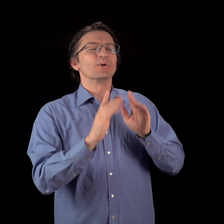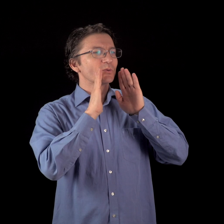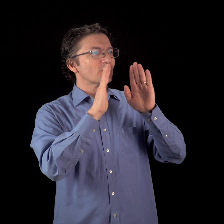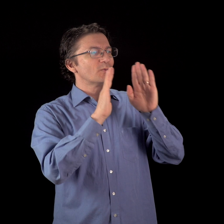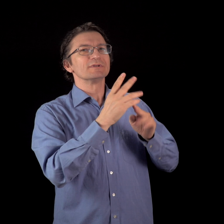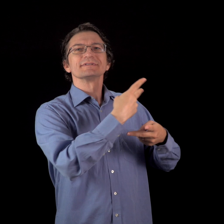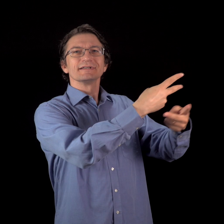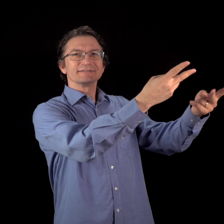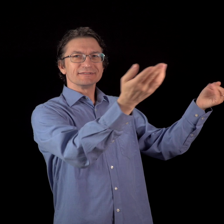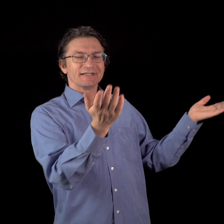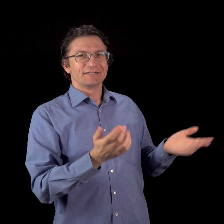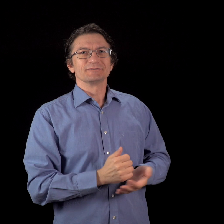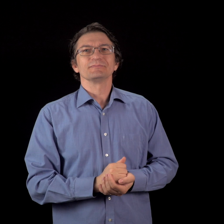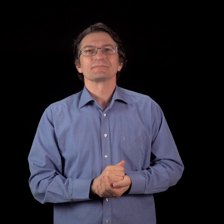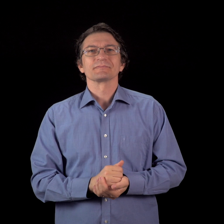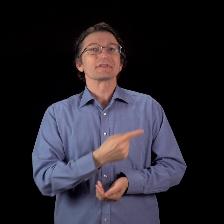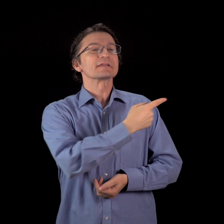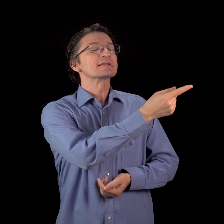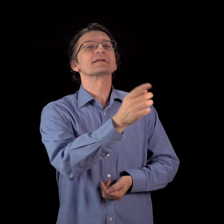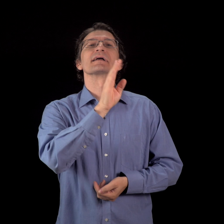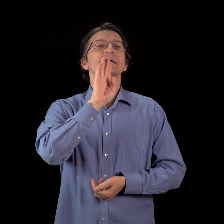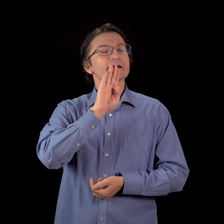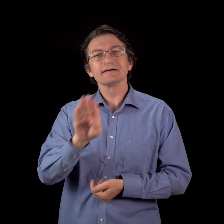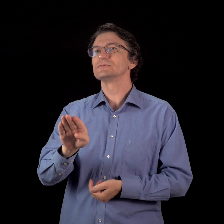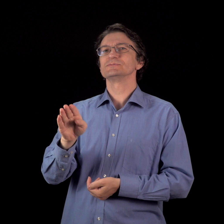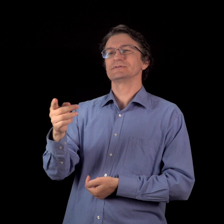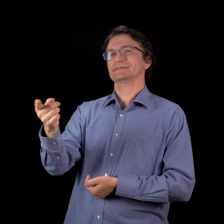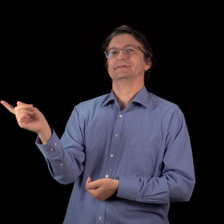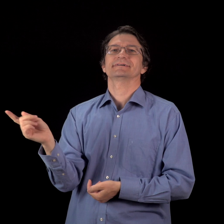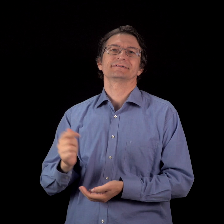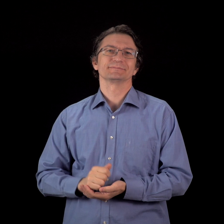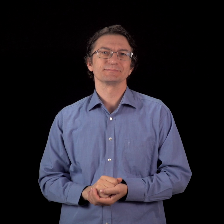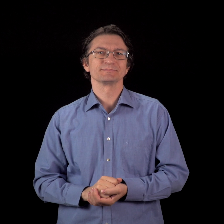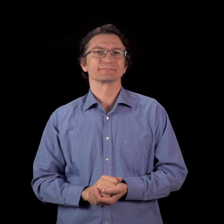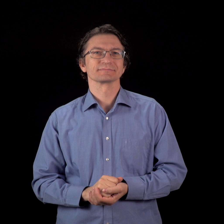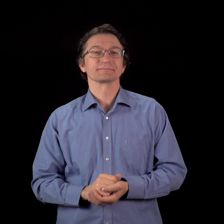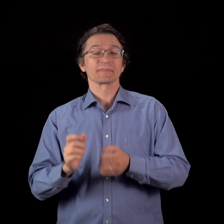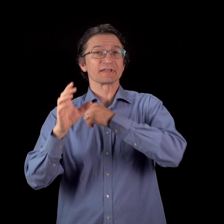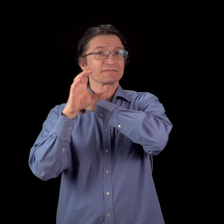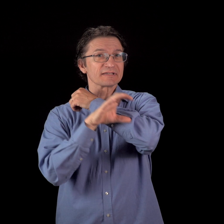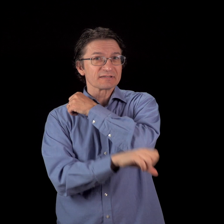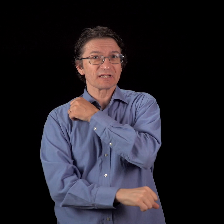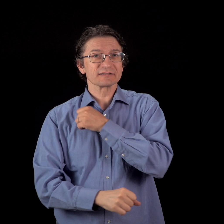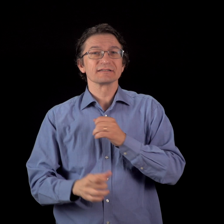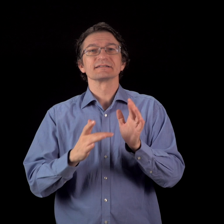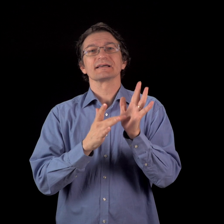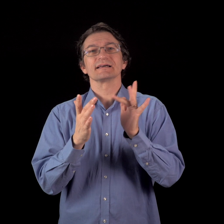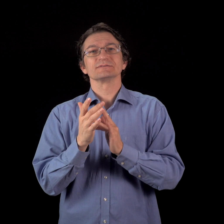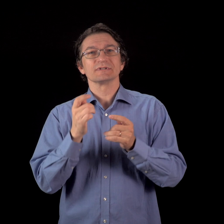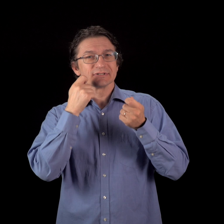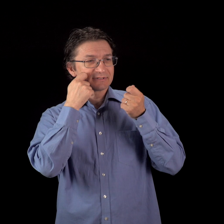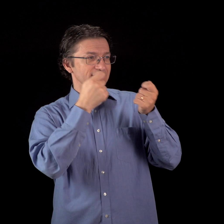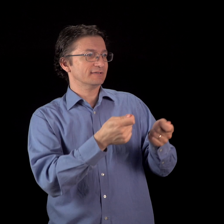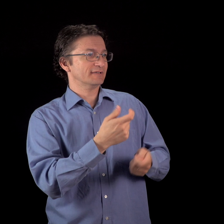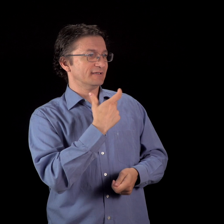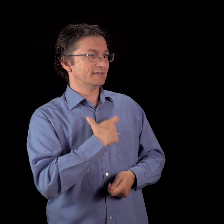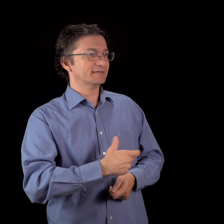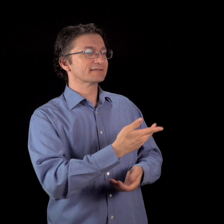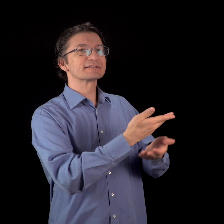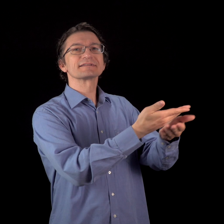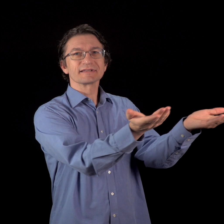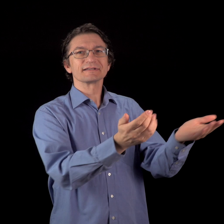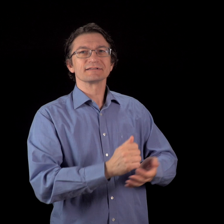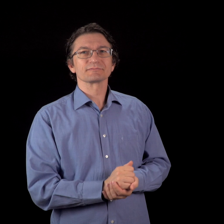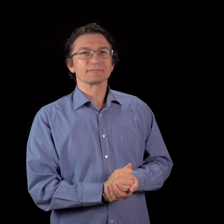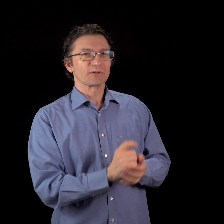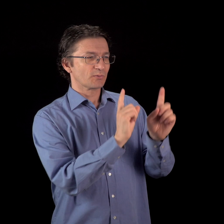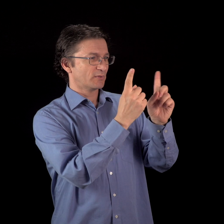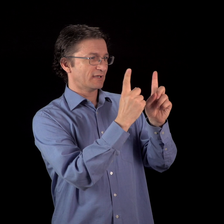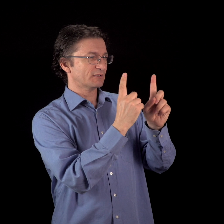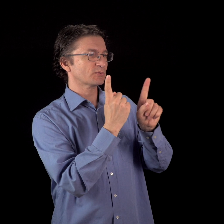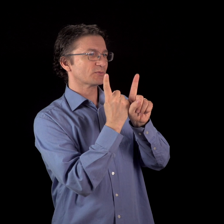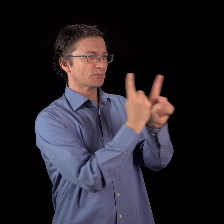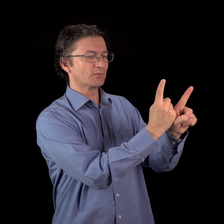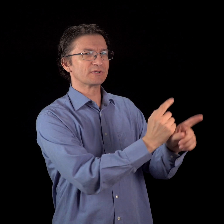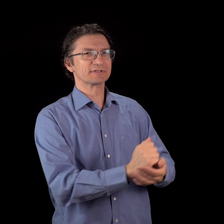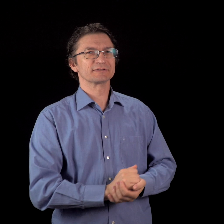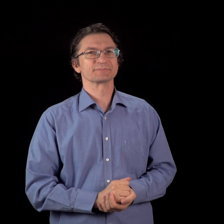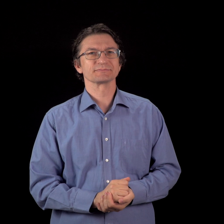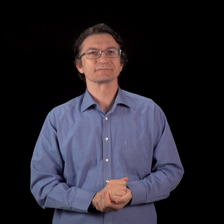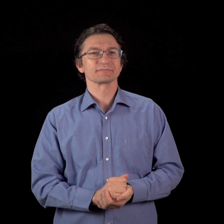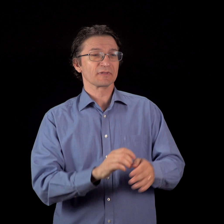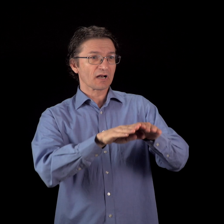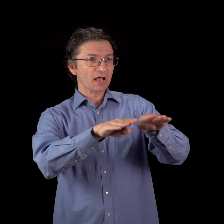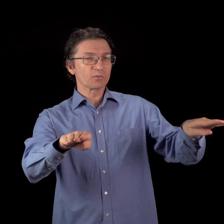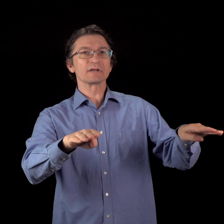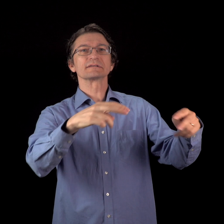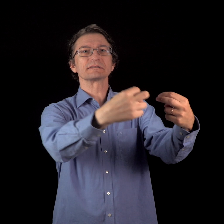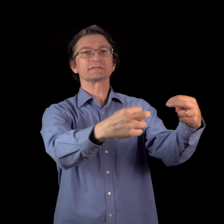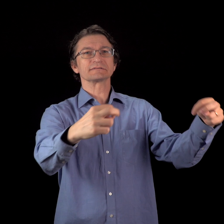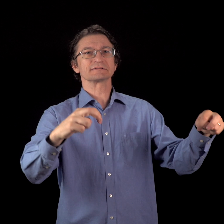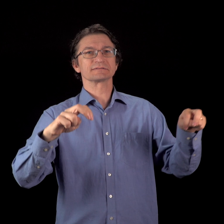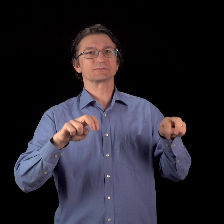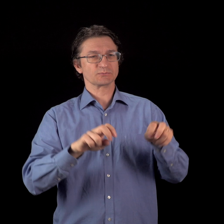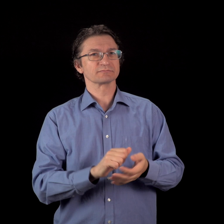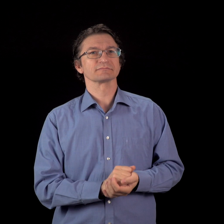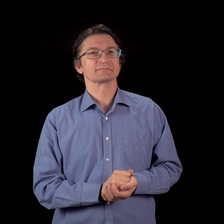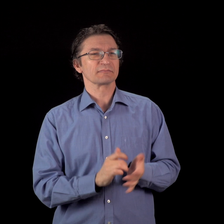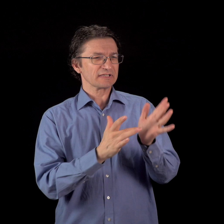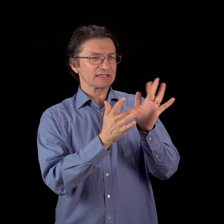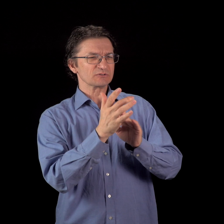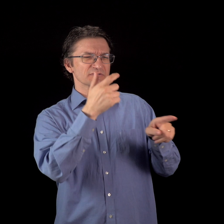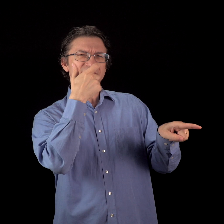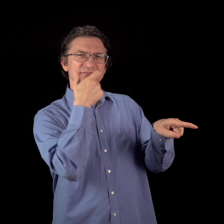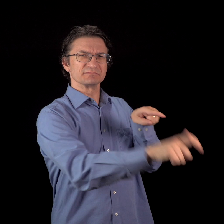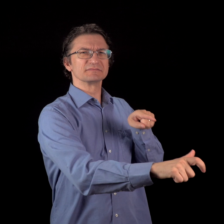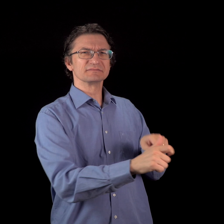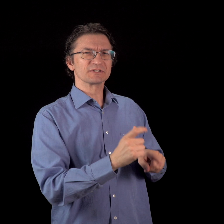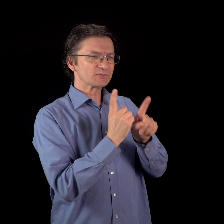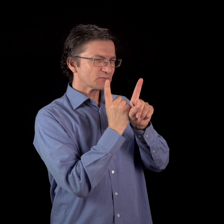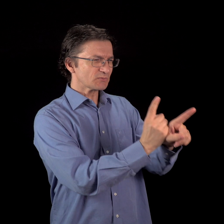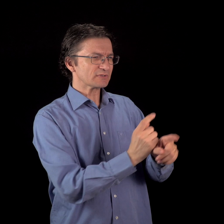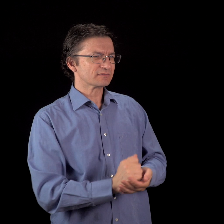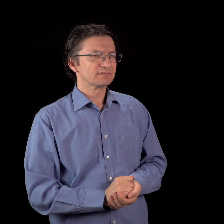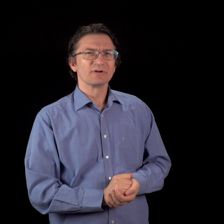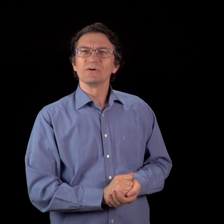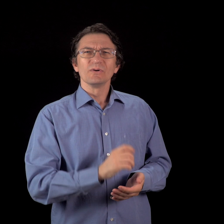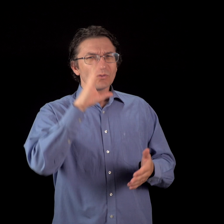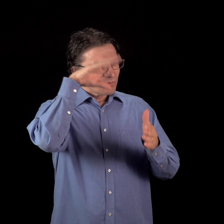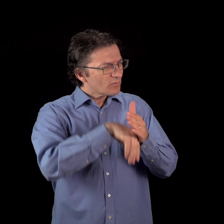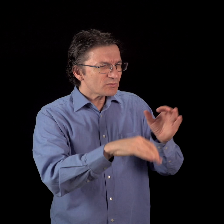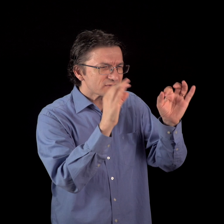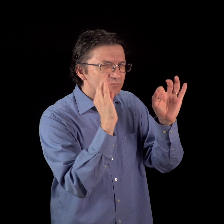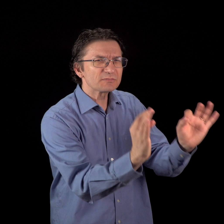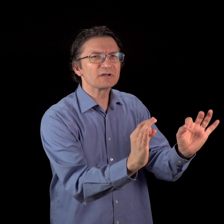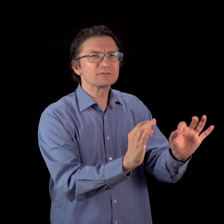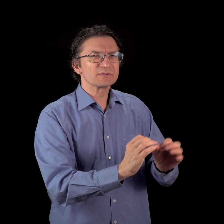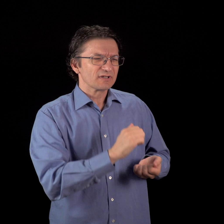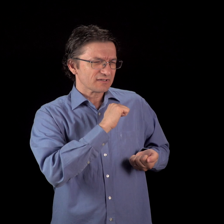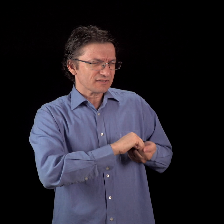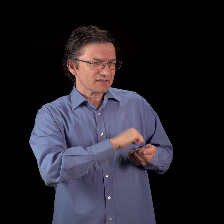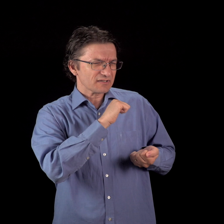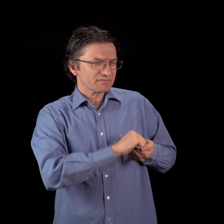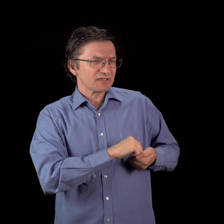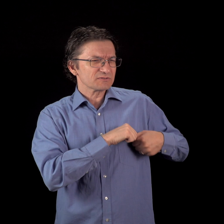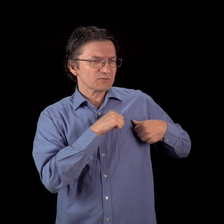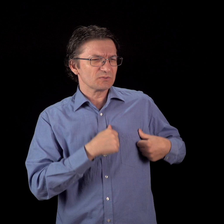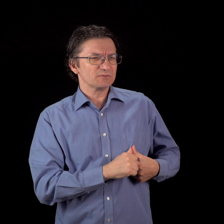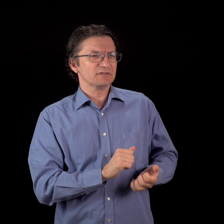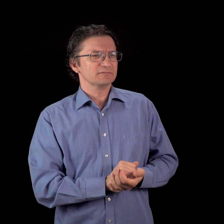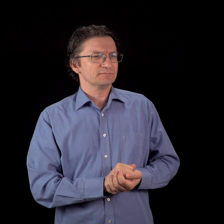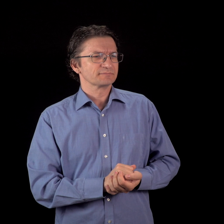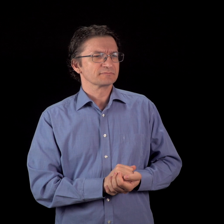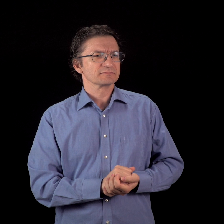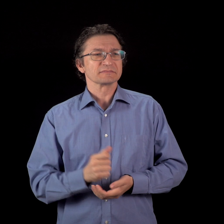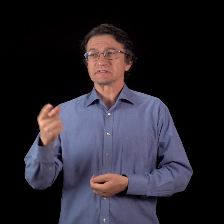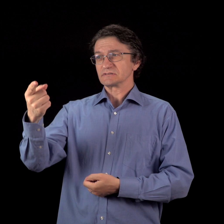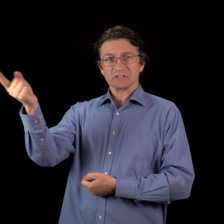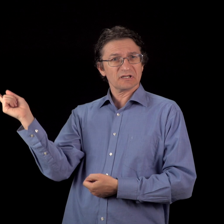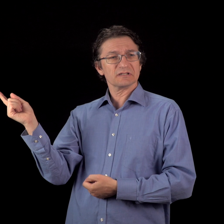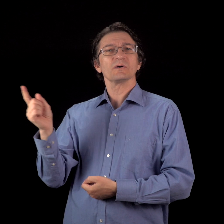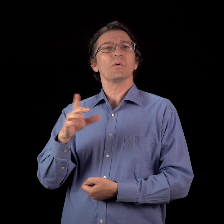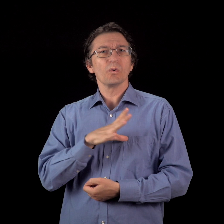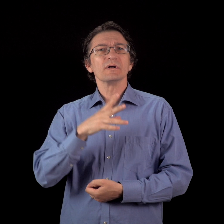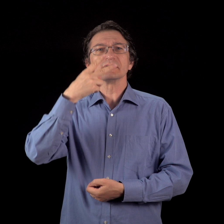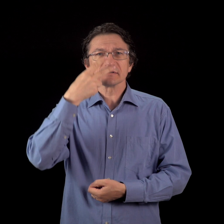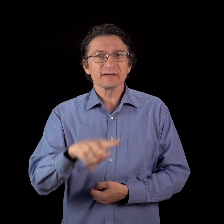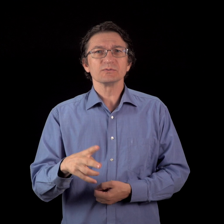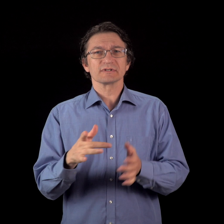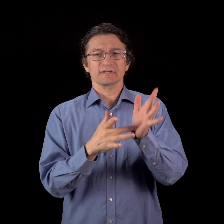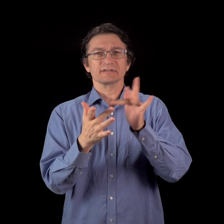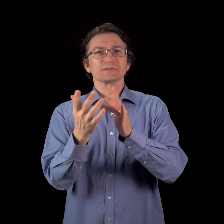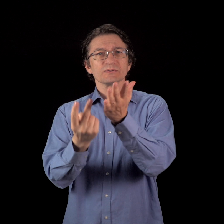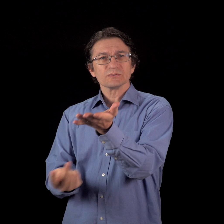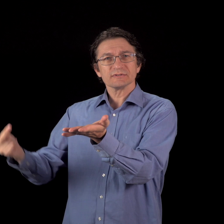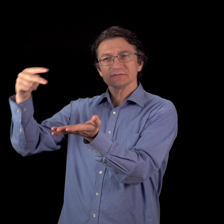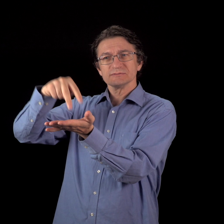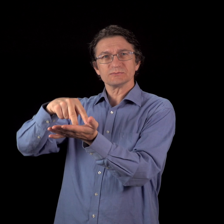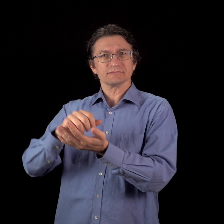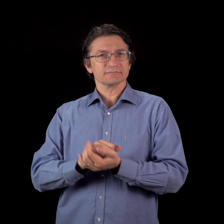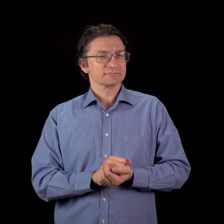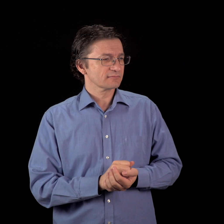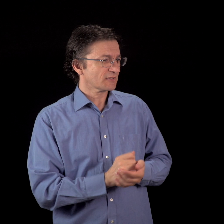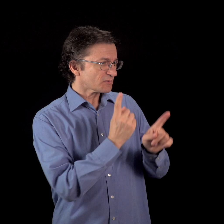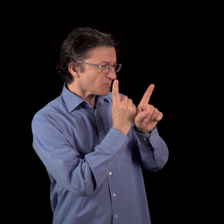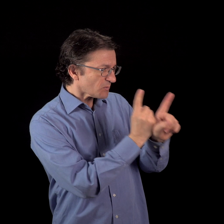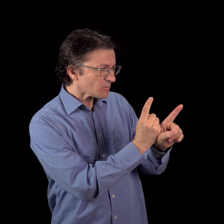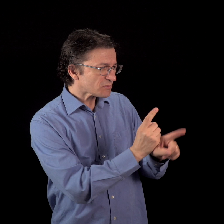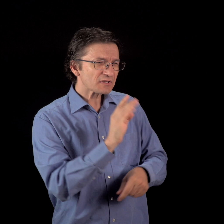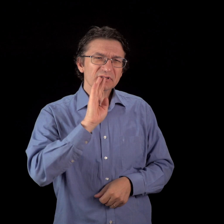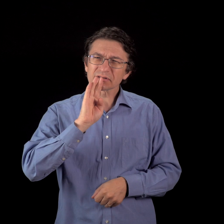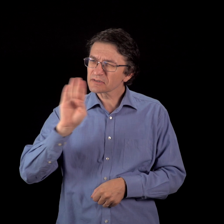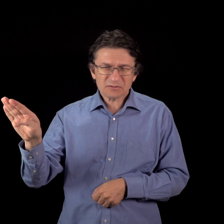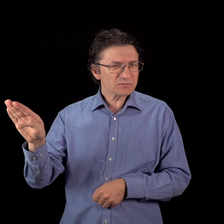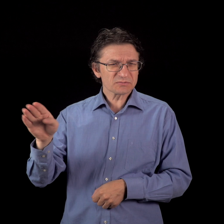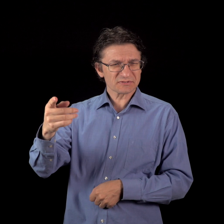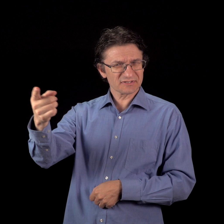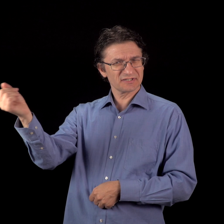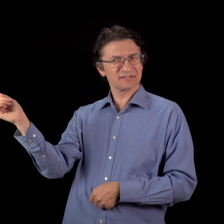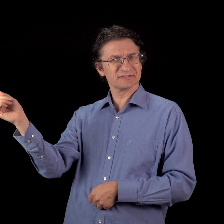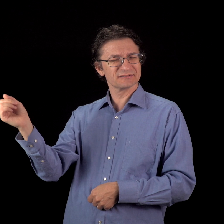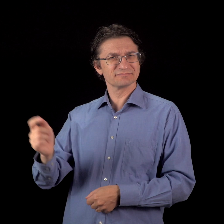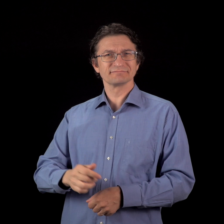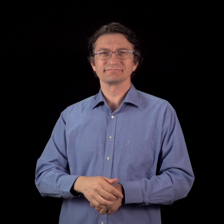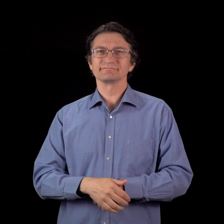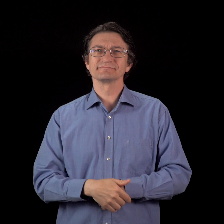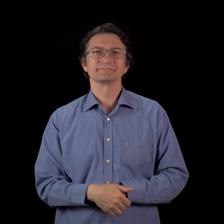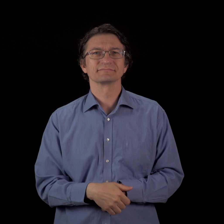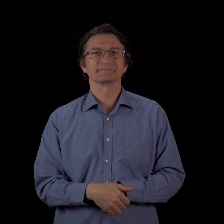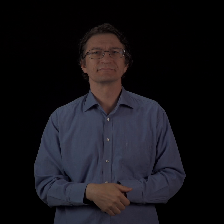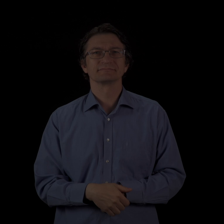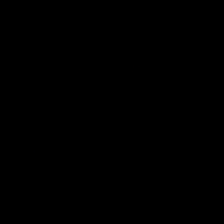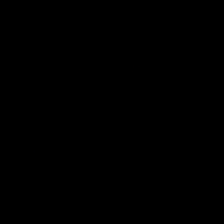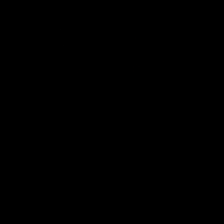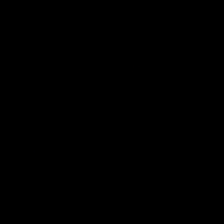Later, as they were eating, Jesus appeared to the Eleven and rebuked them for their unbelief and hardness of heart, because they did not believe those who had seen Him after He had risen.